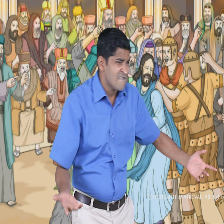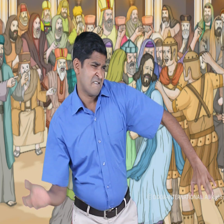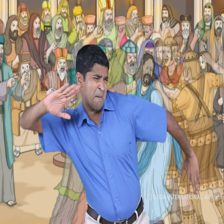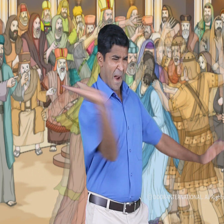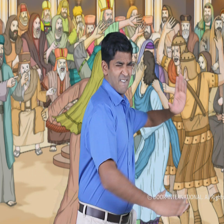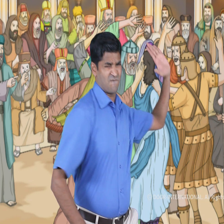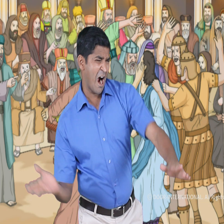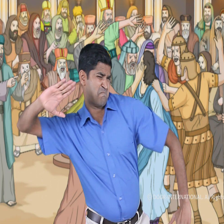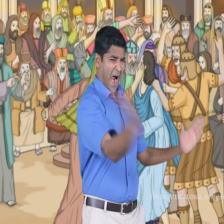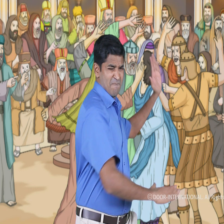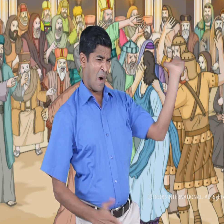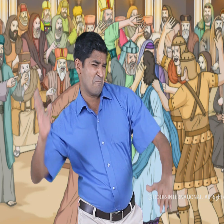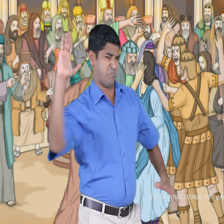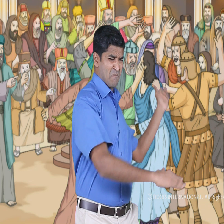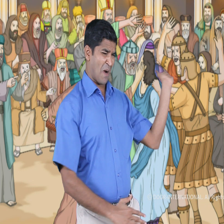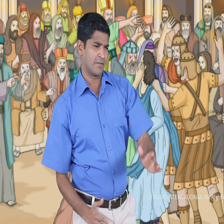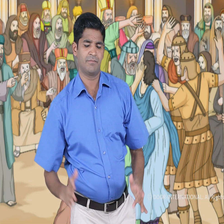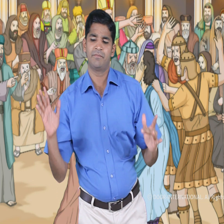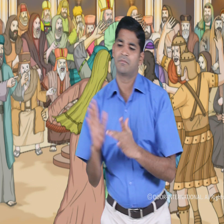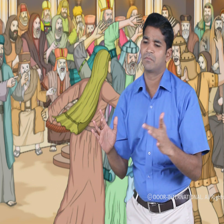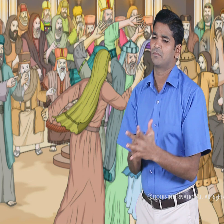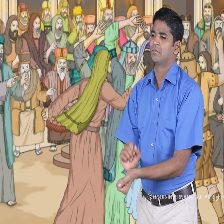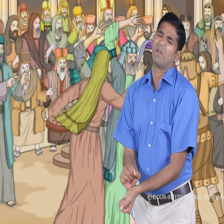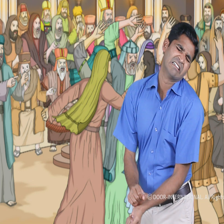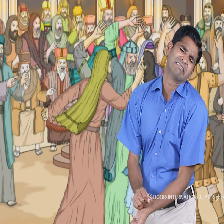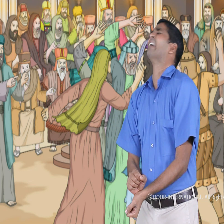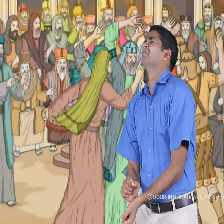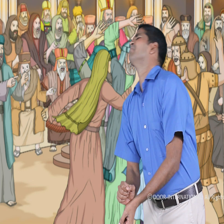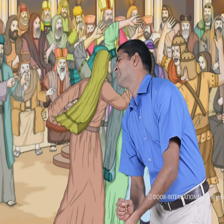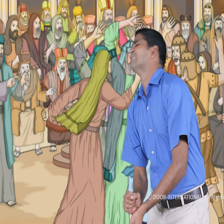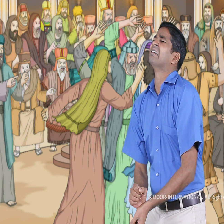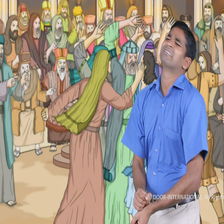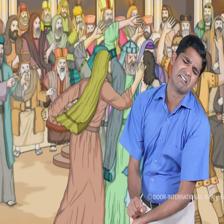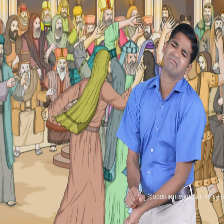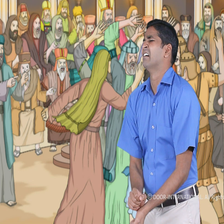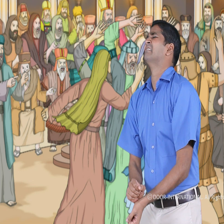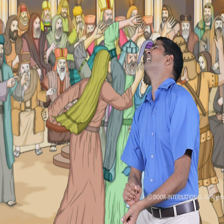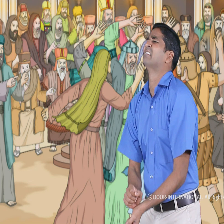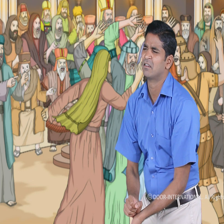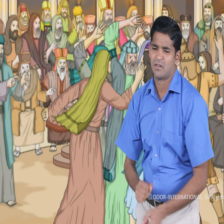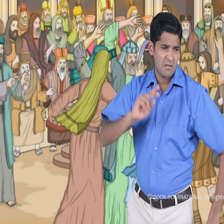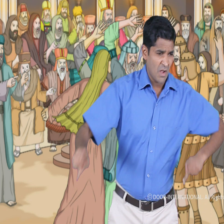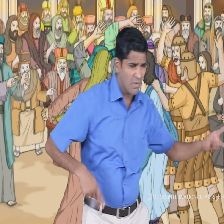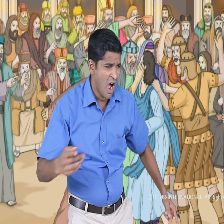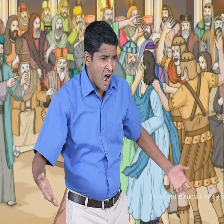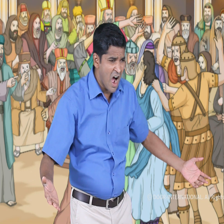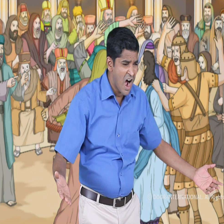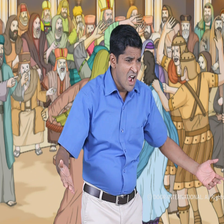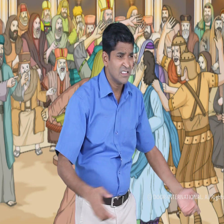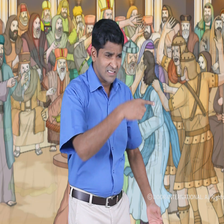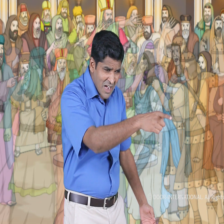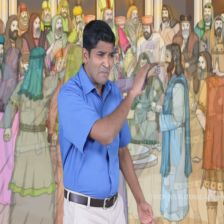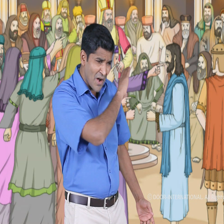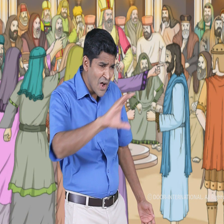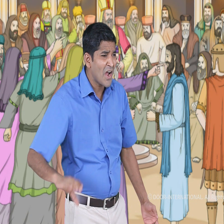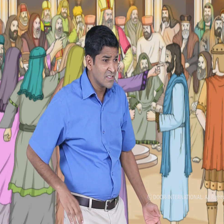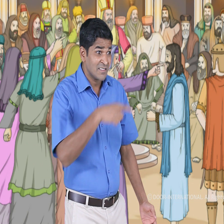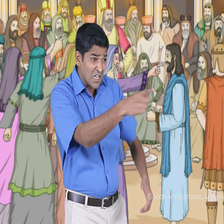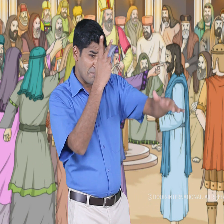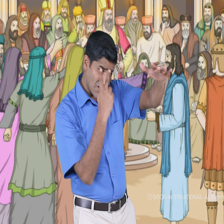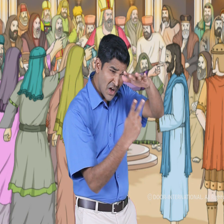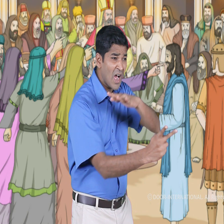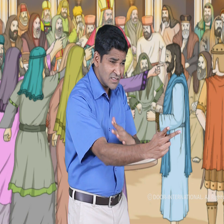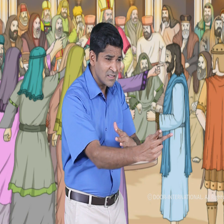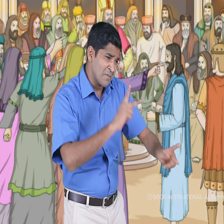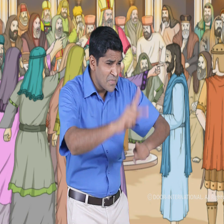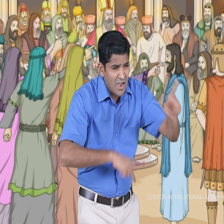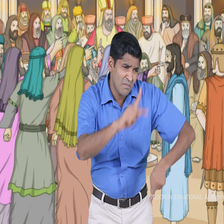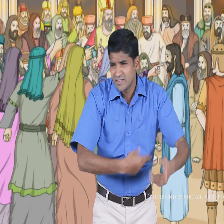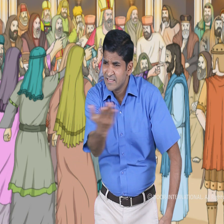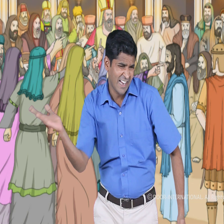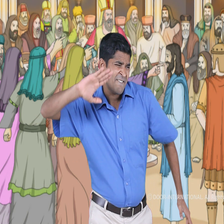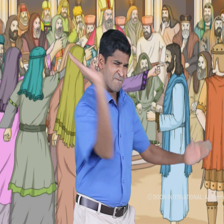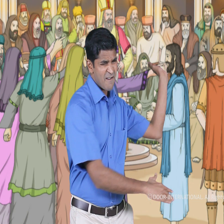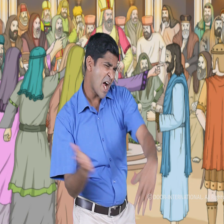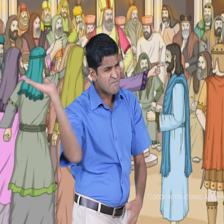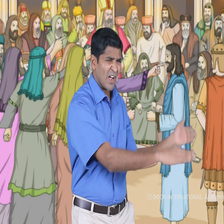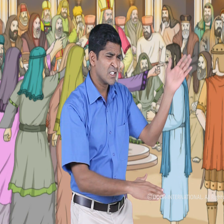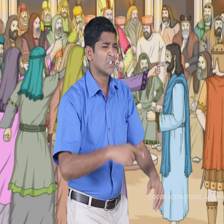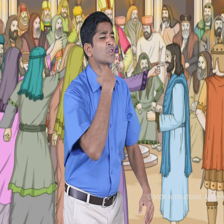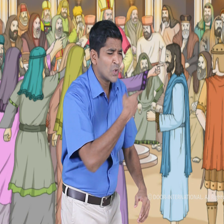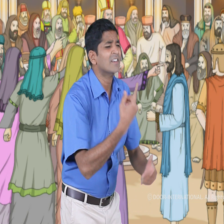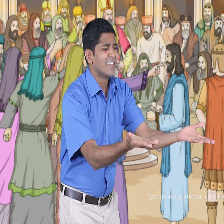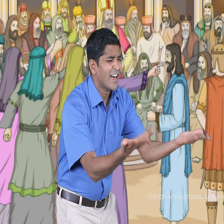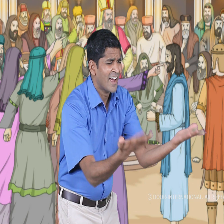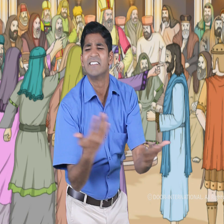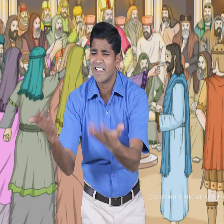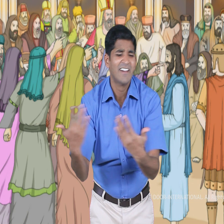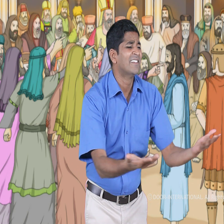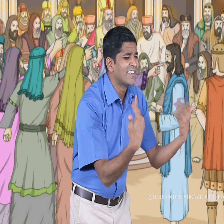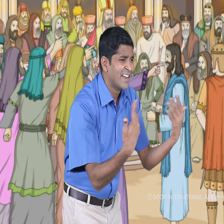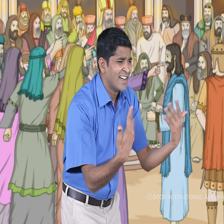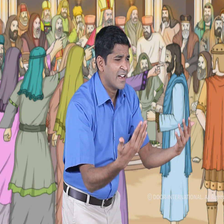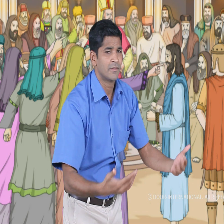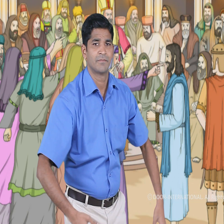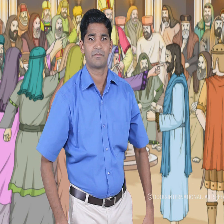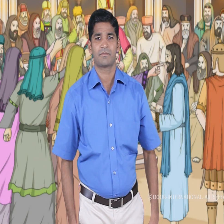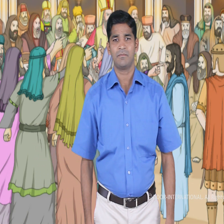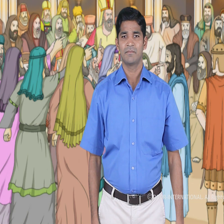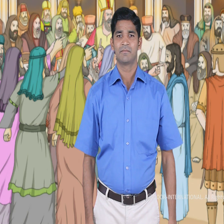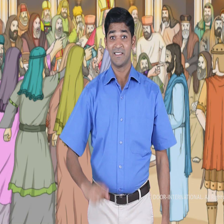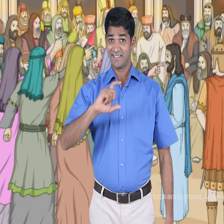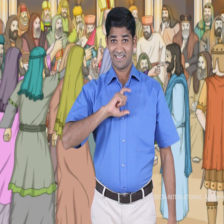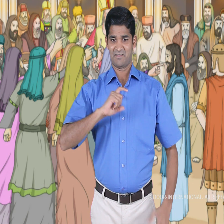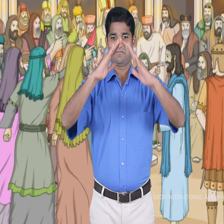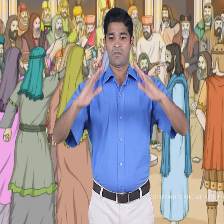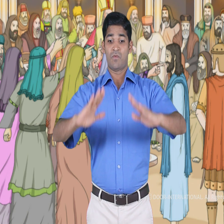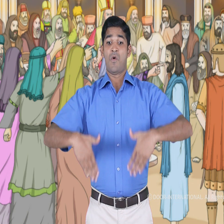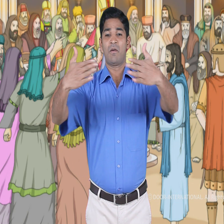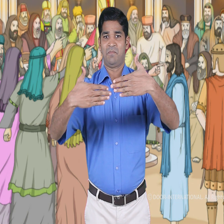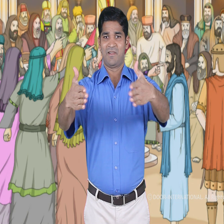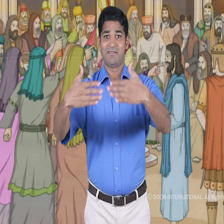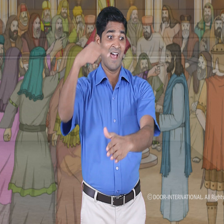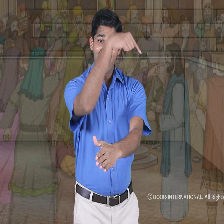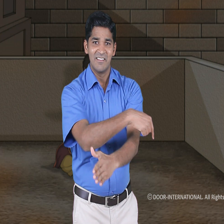Others slapped Him and said, “Prophesy to us, Christ!